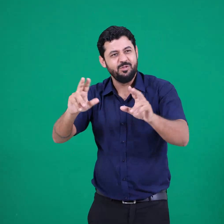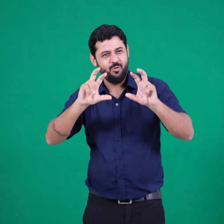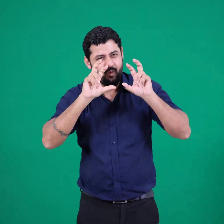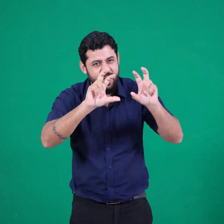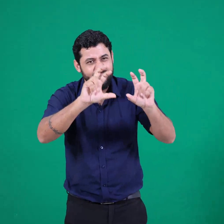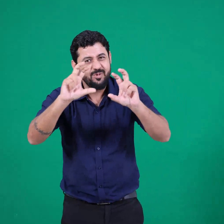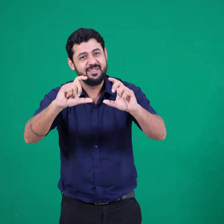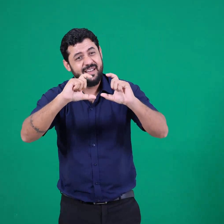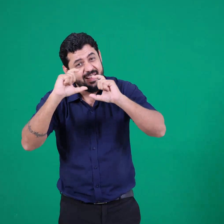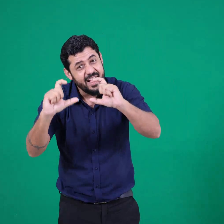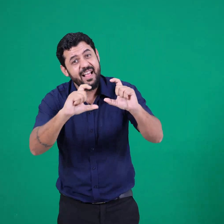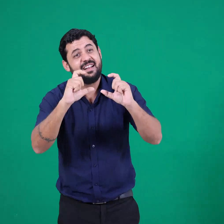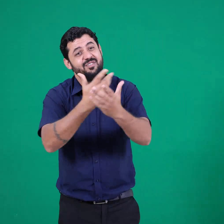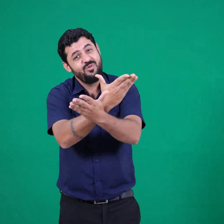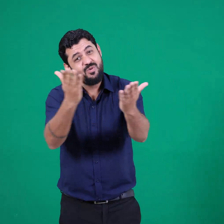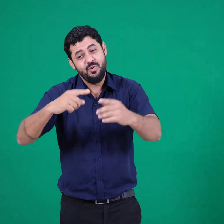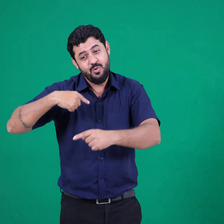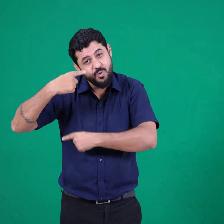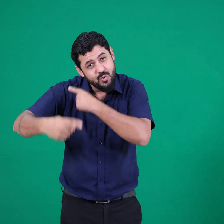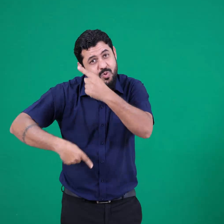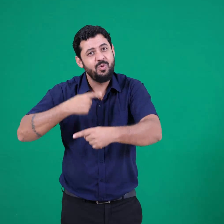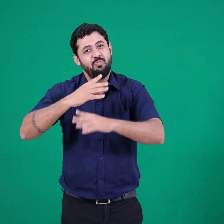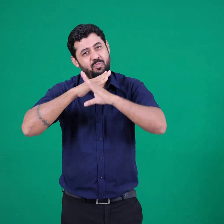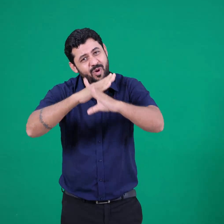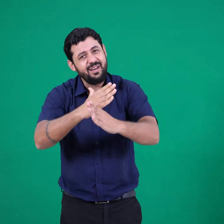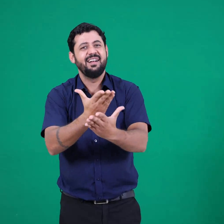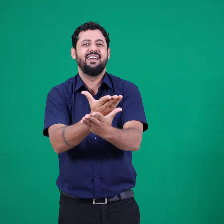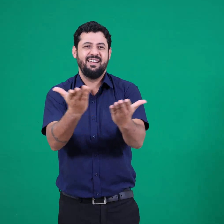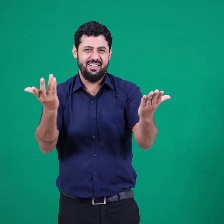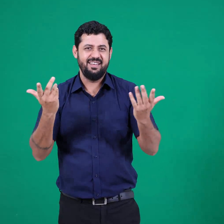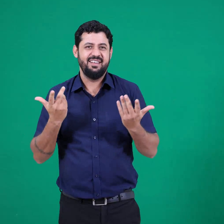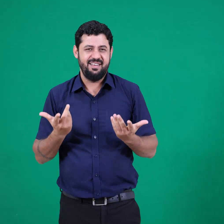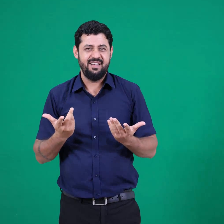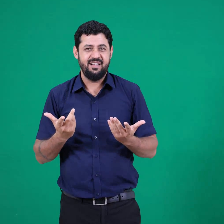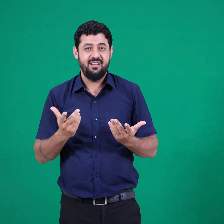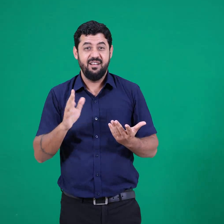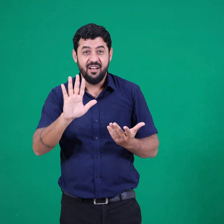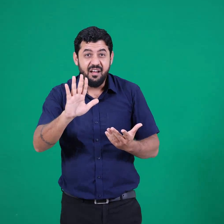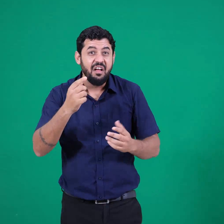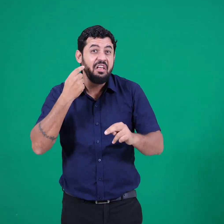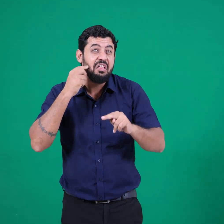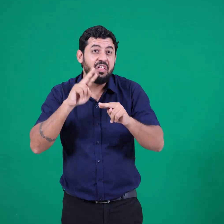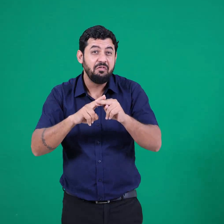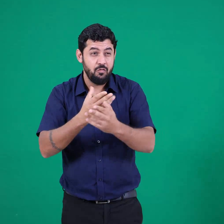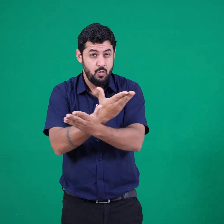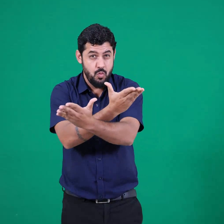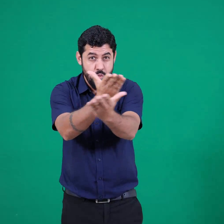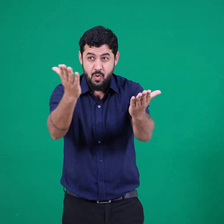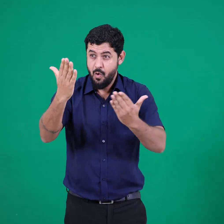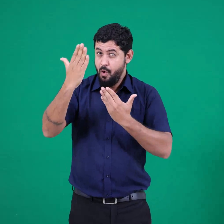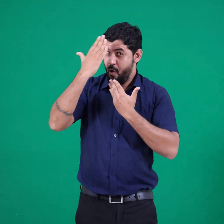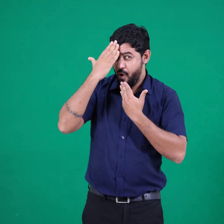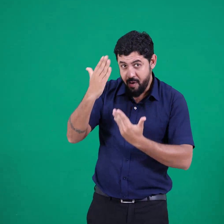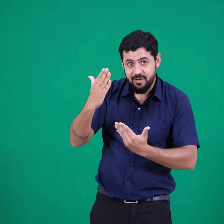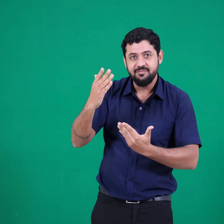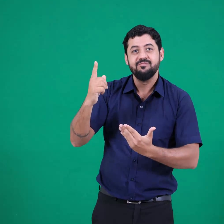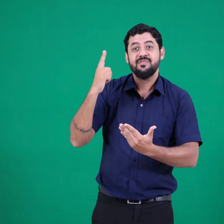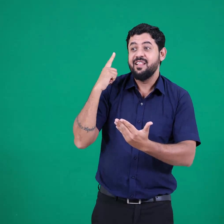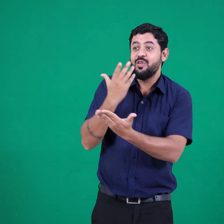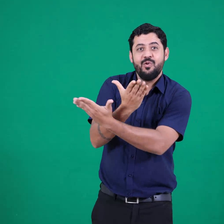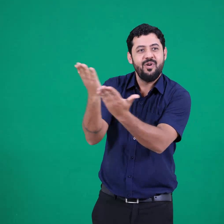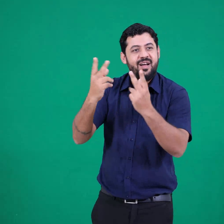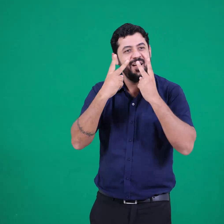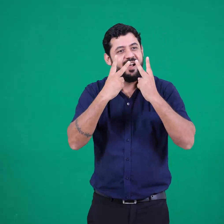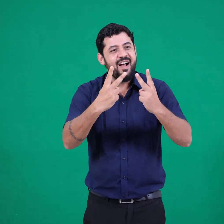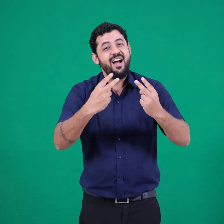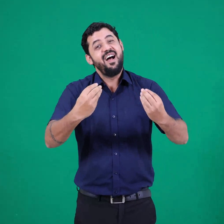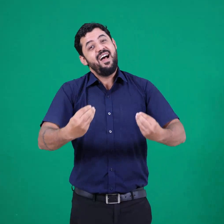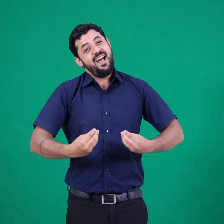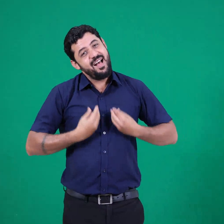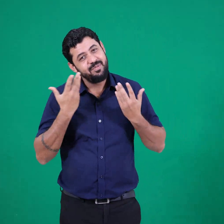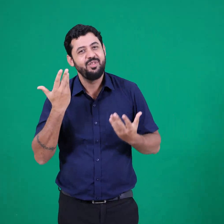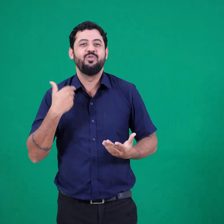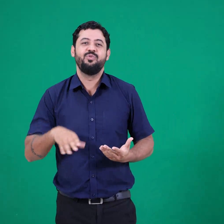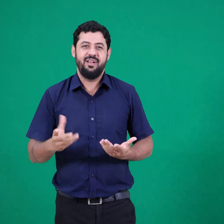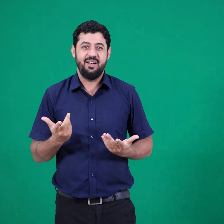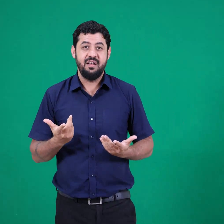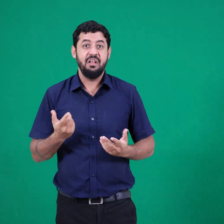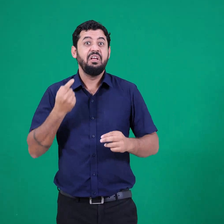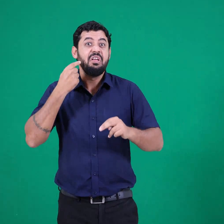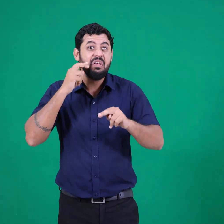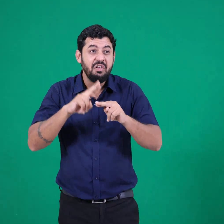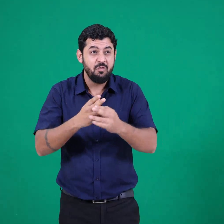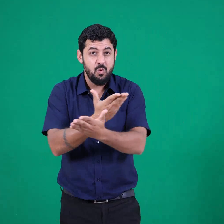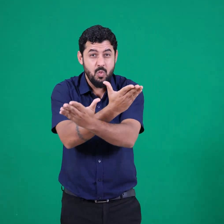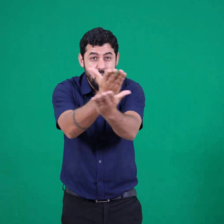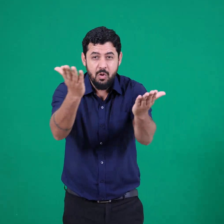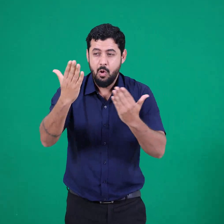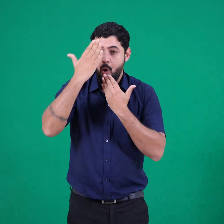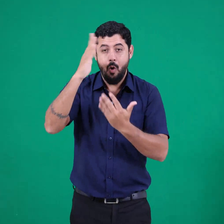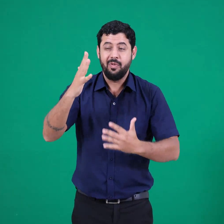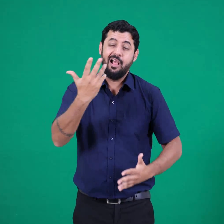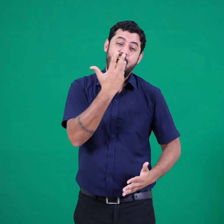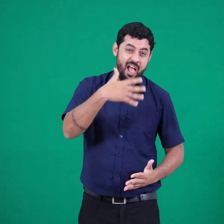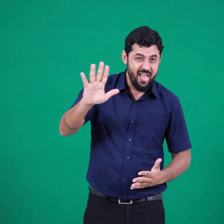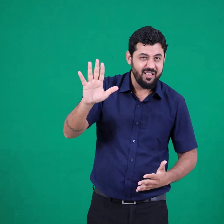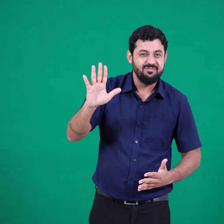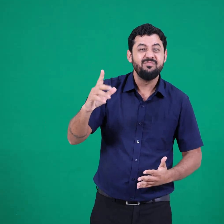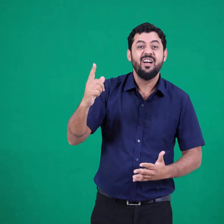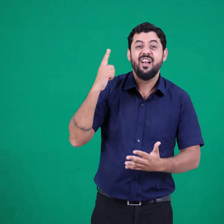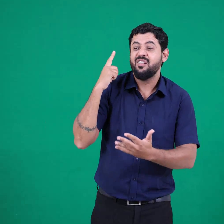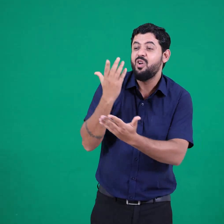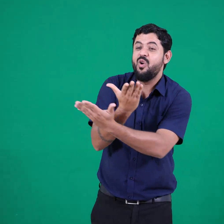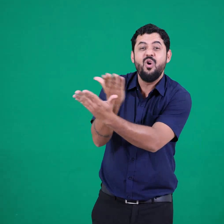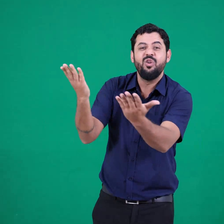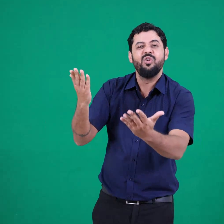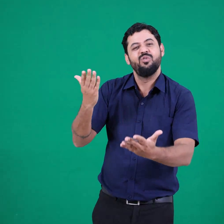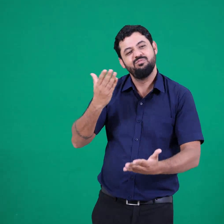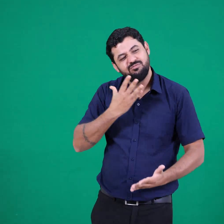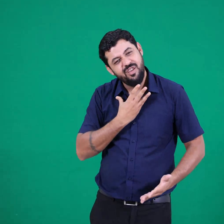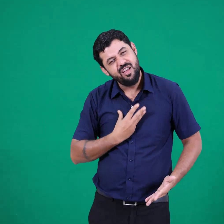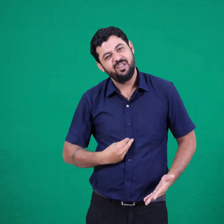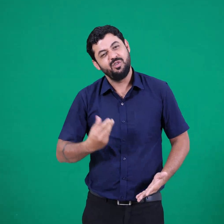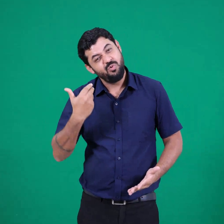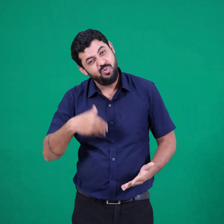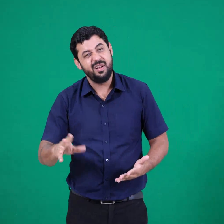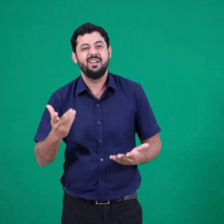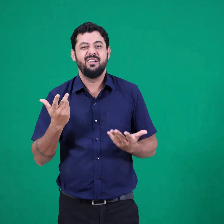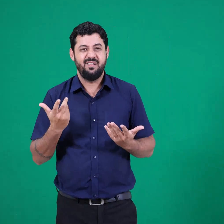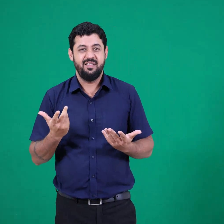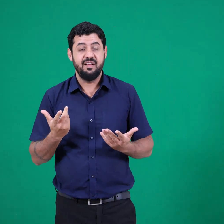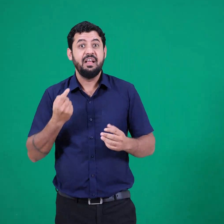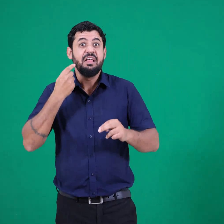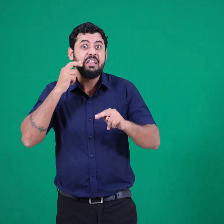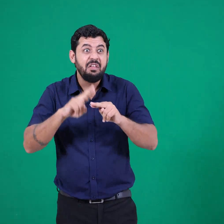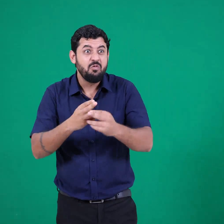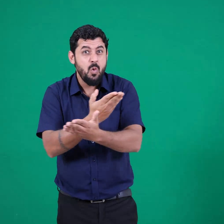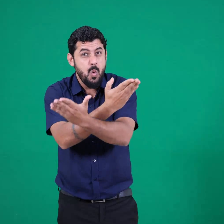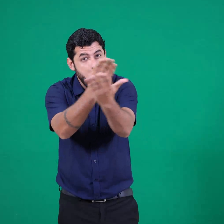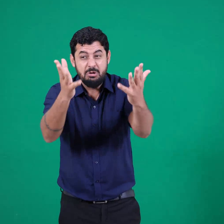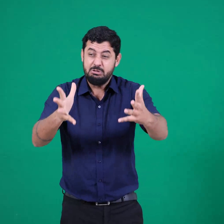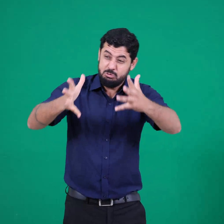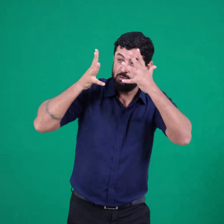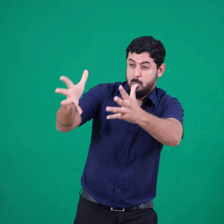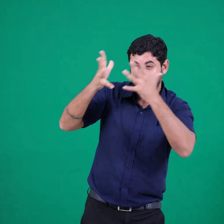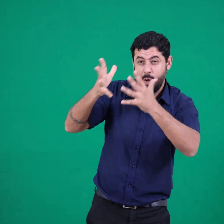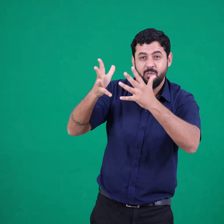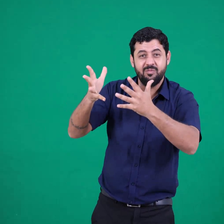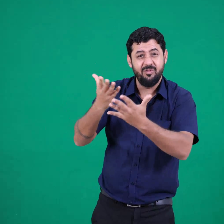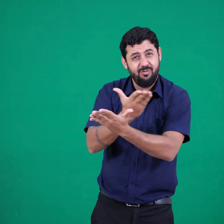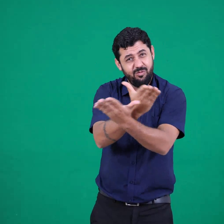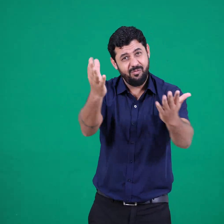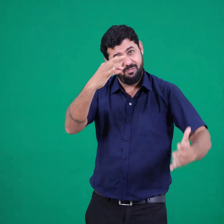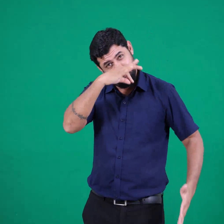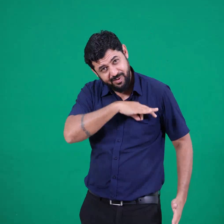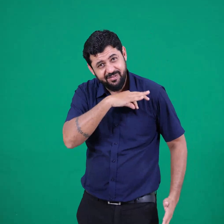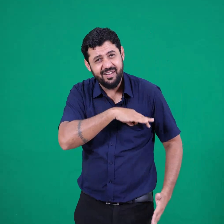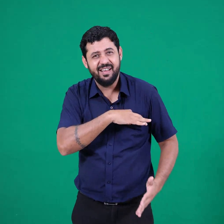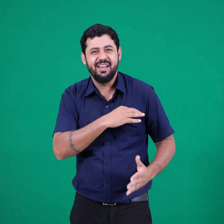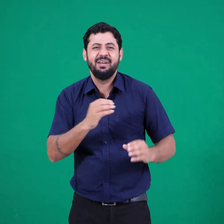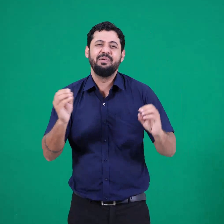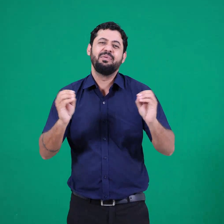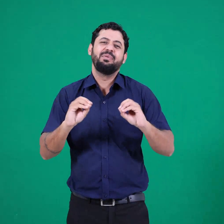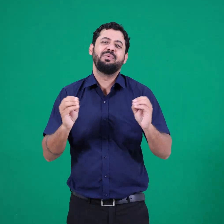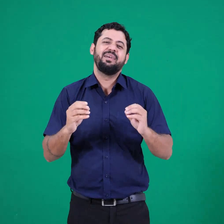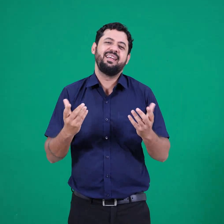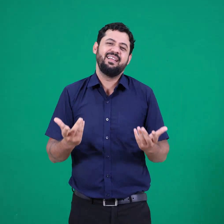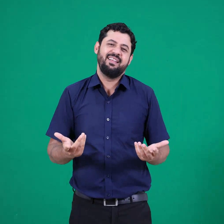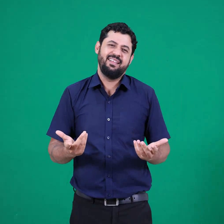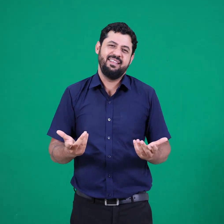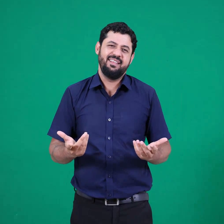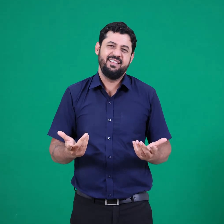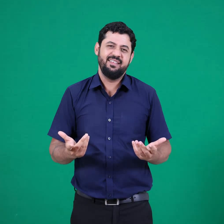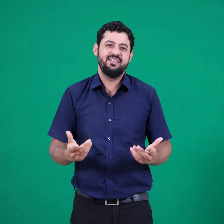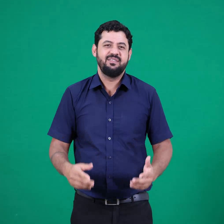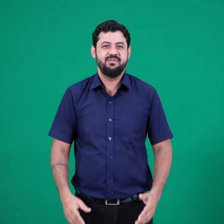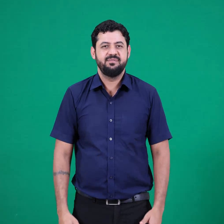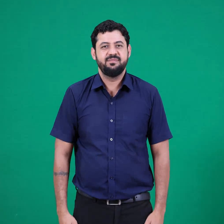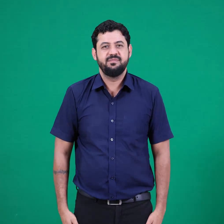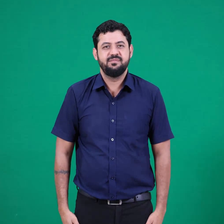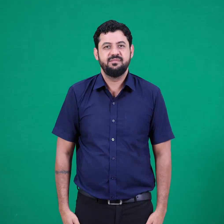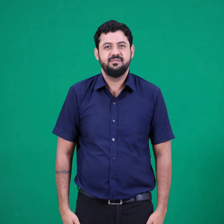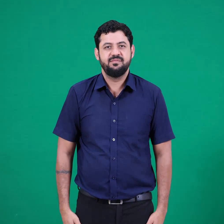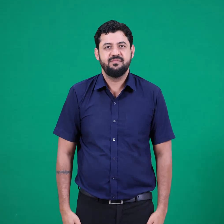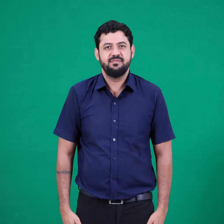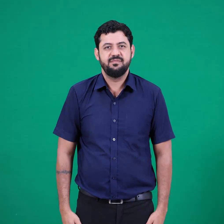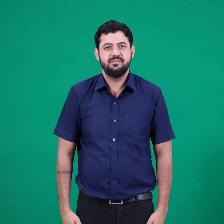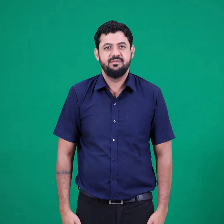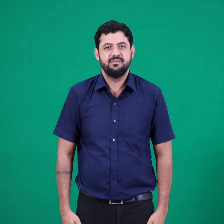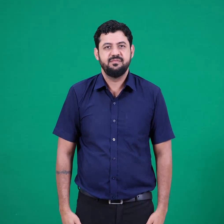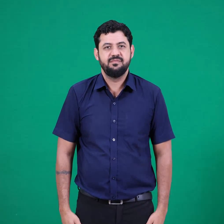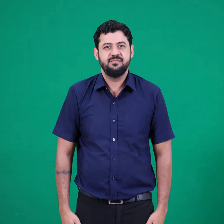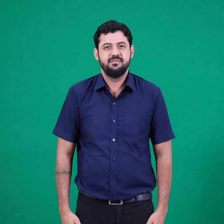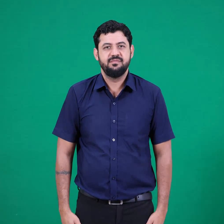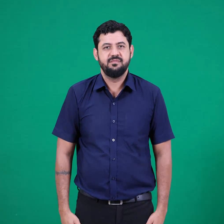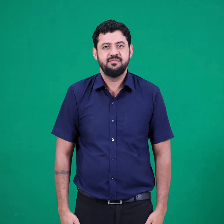To this end, allow them to lead with joy and not with grief, for that would be of no advantage to you.